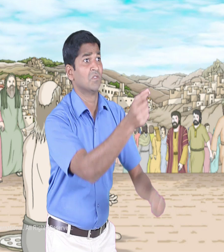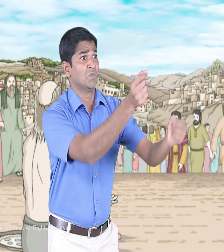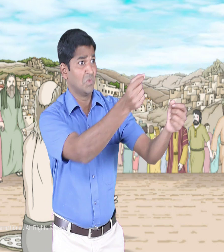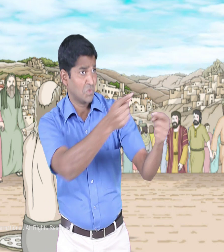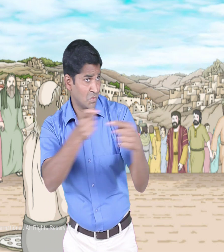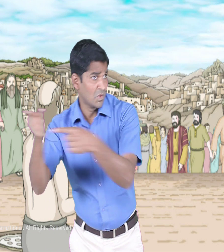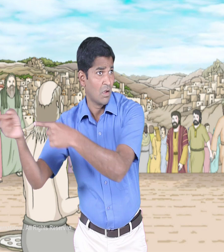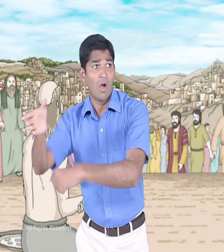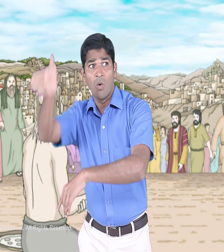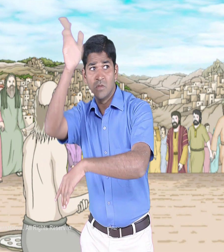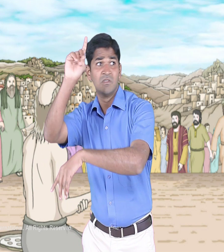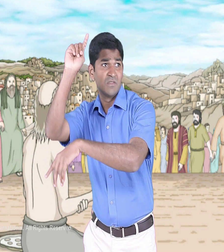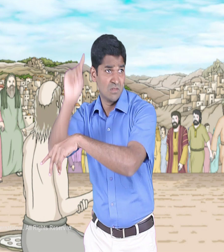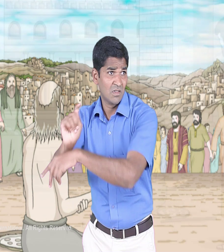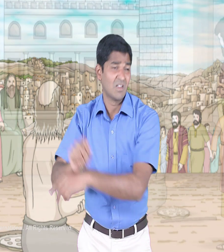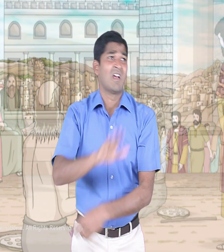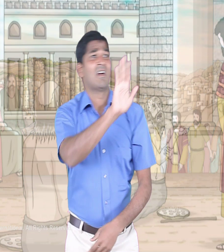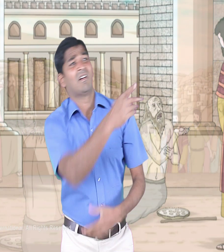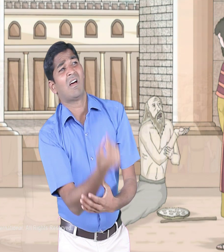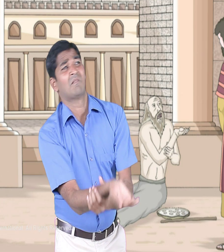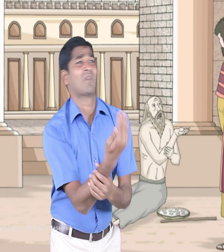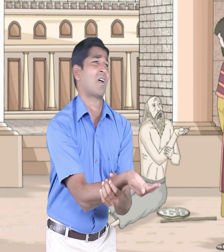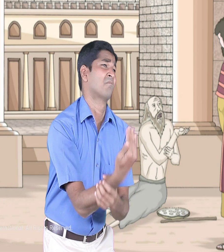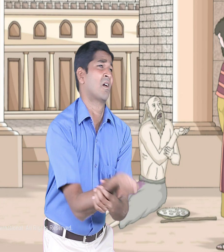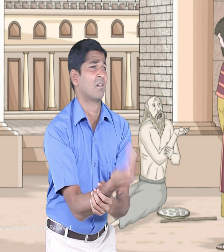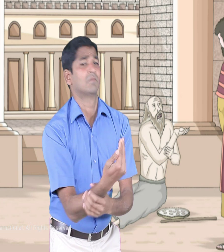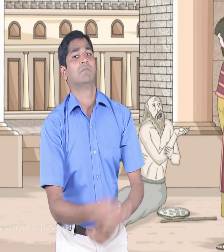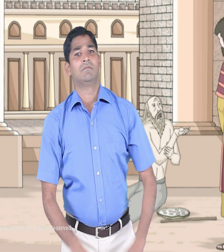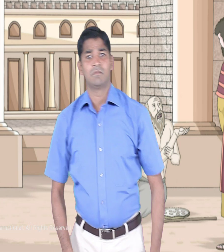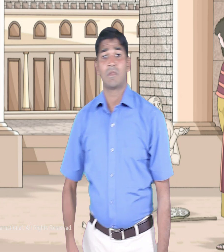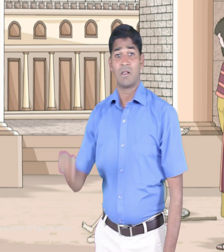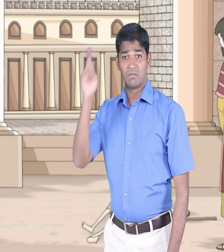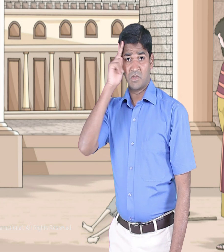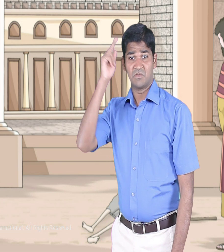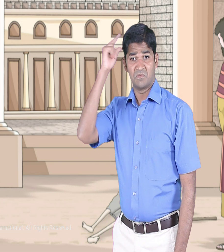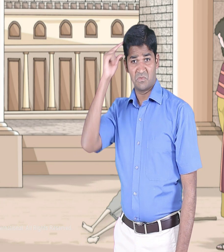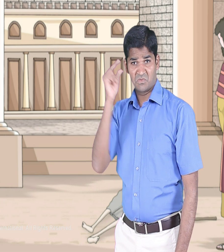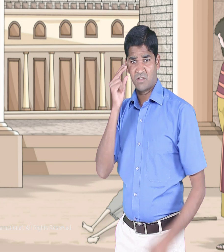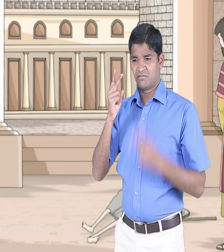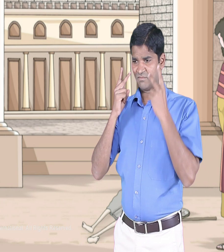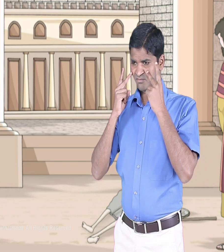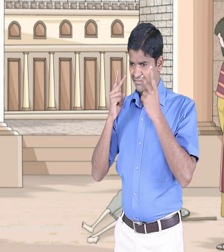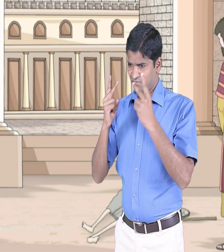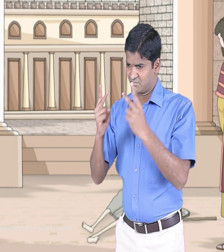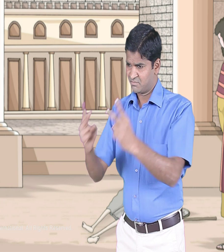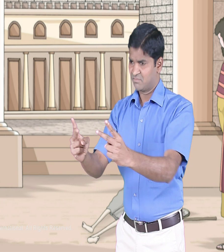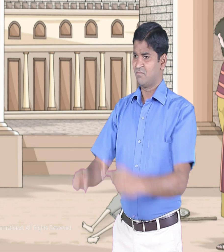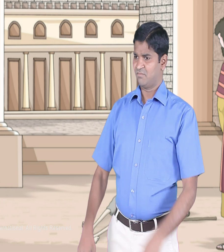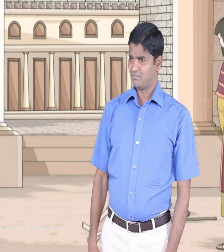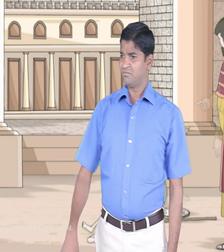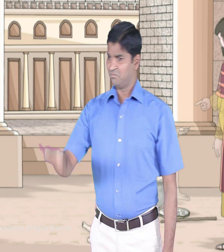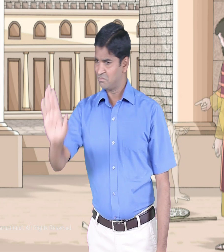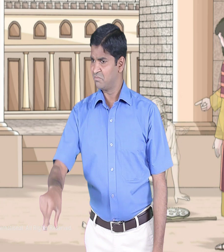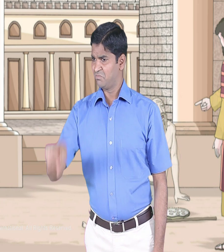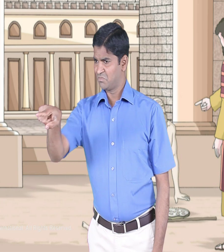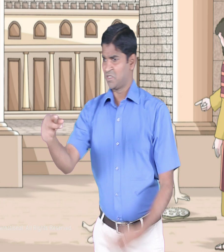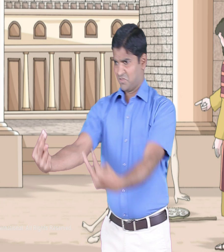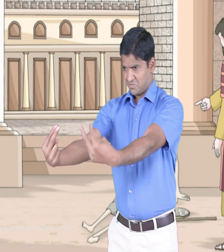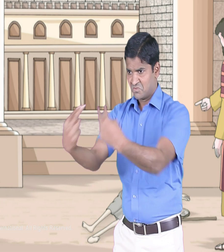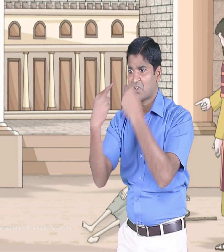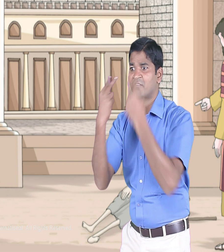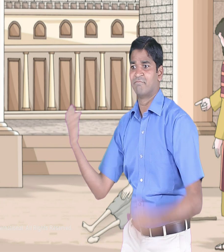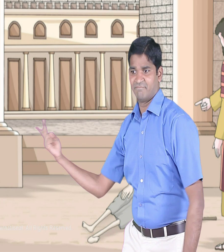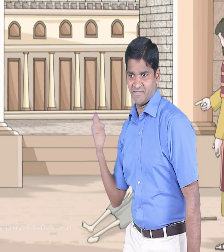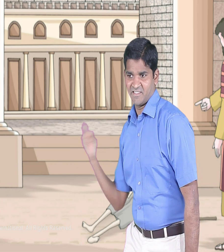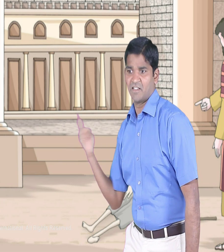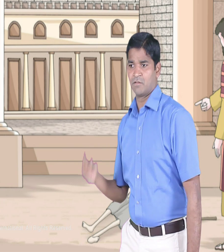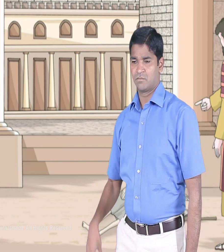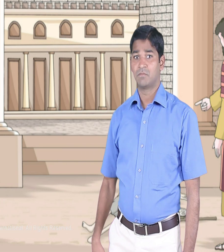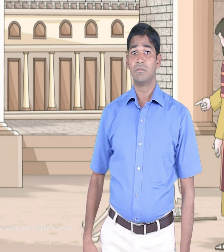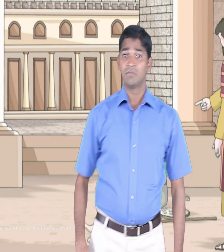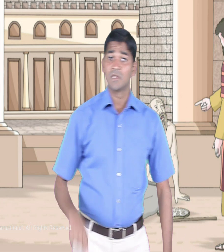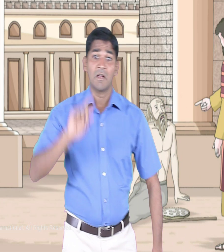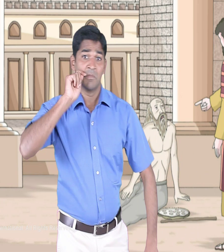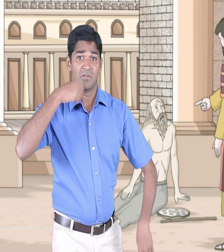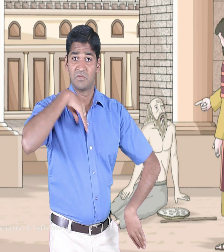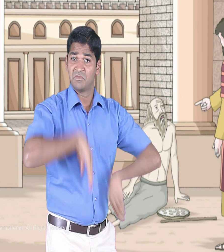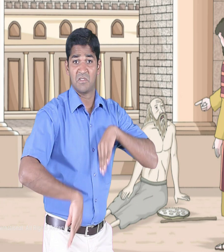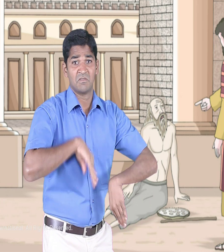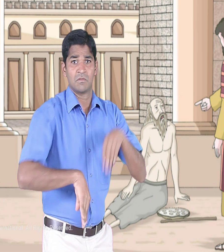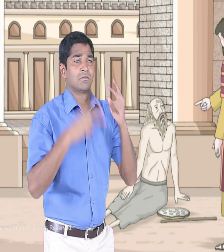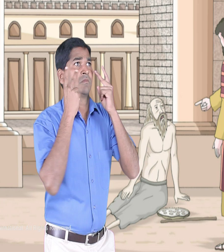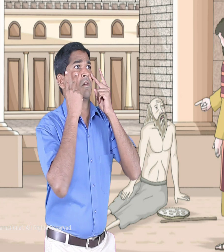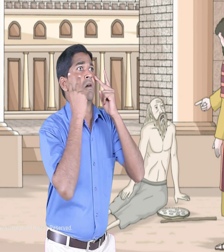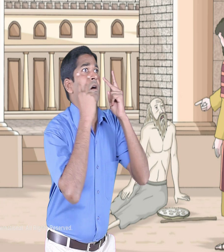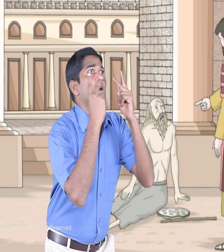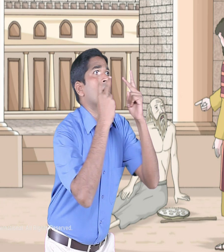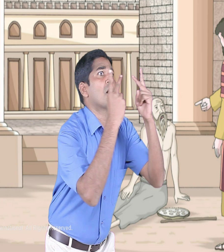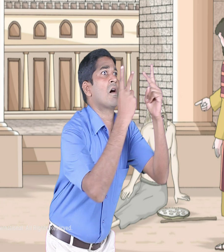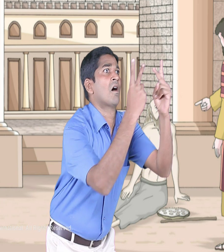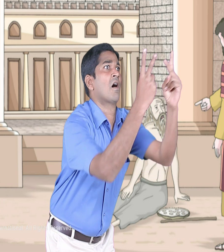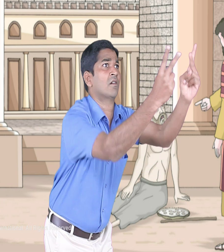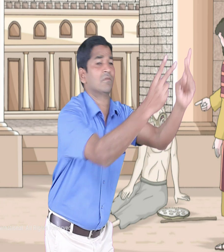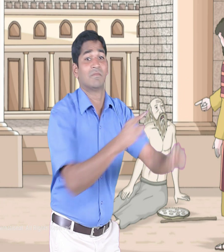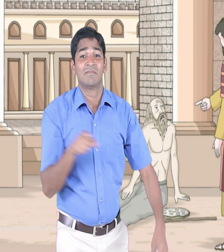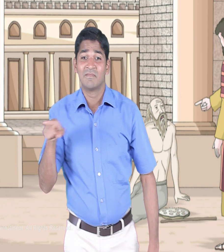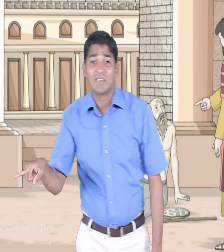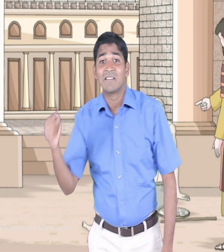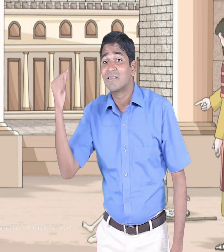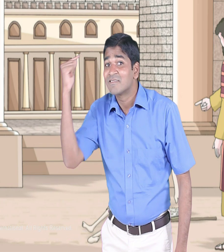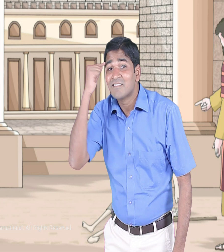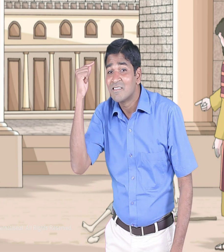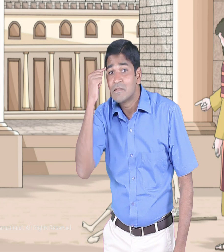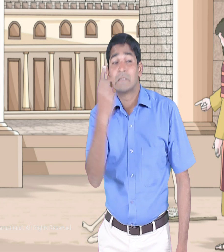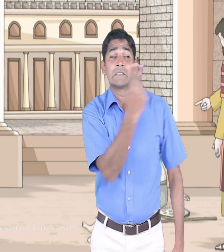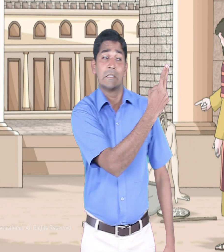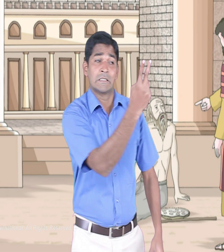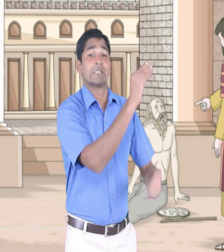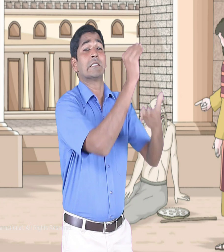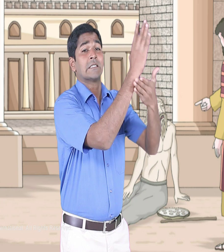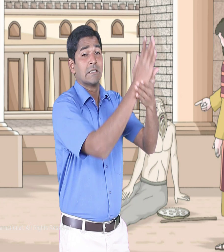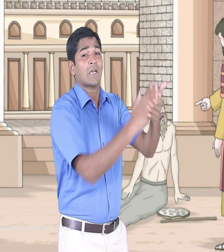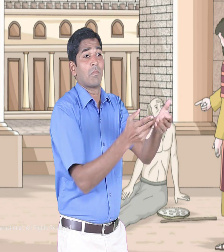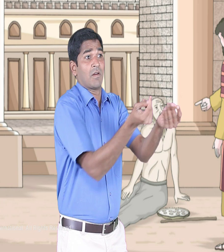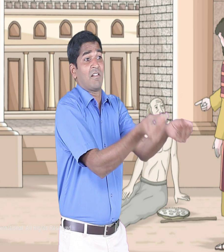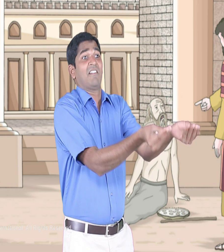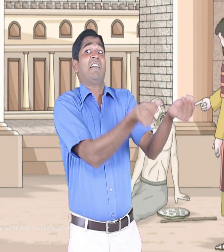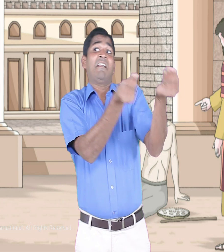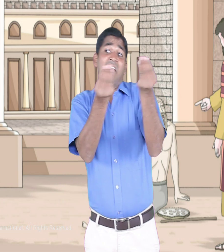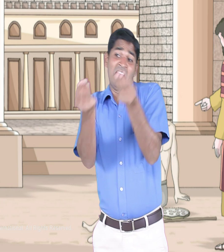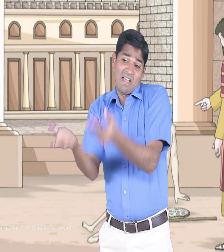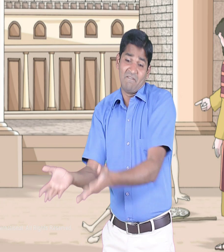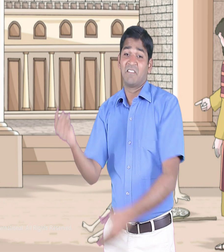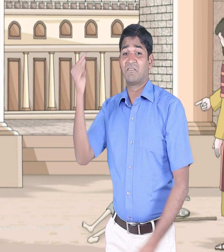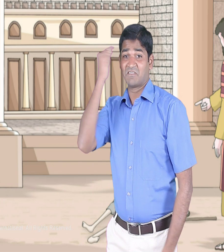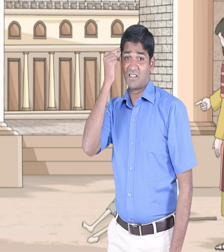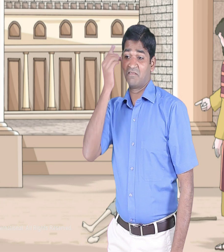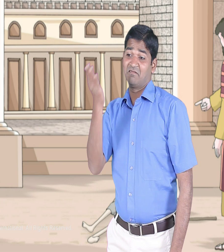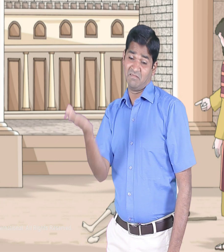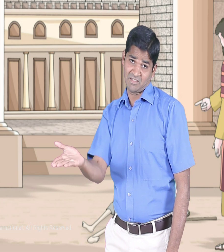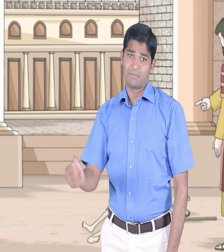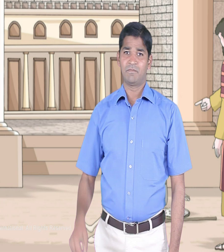When he saw Peter and John about to enter, he asked them for money. Peter looked directly at him, as did John.